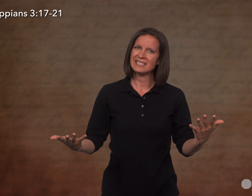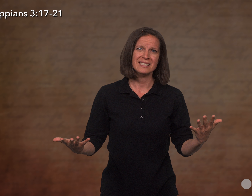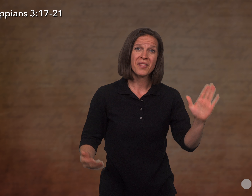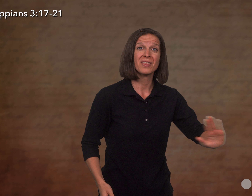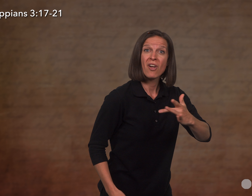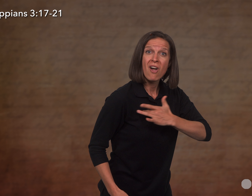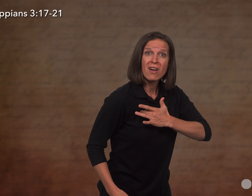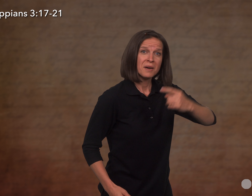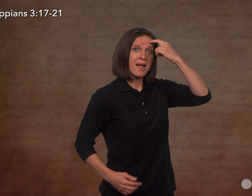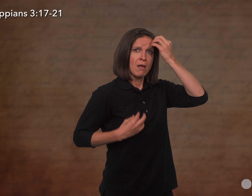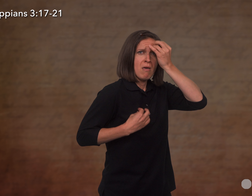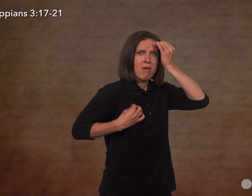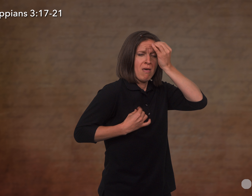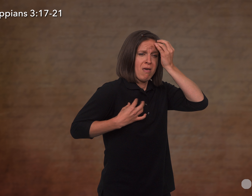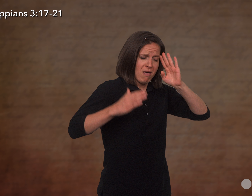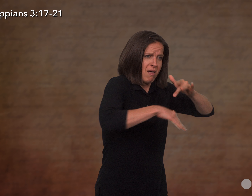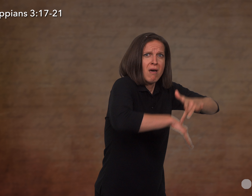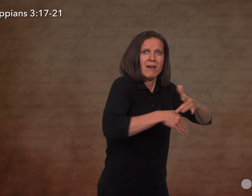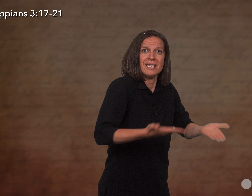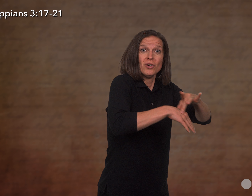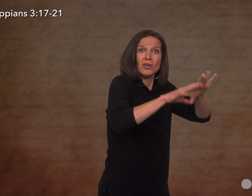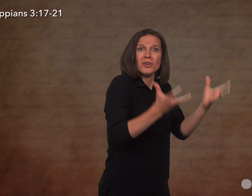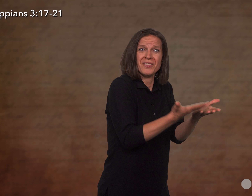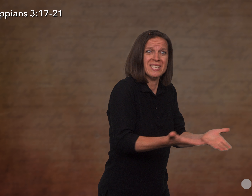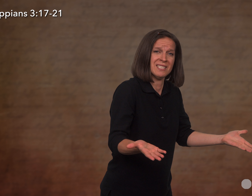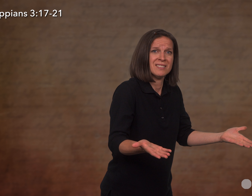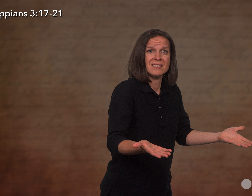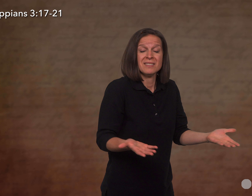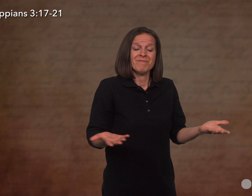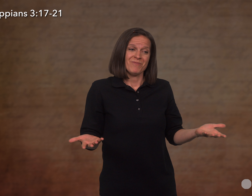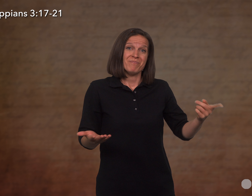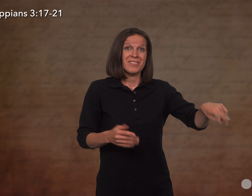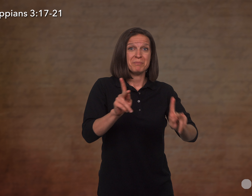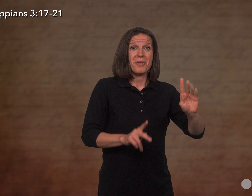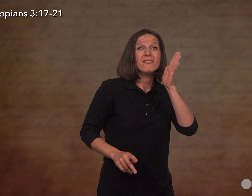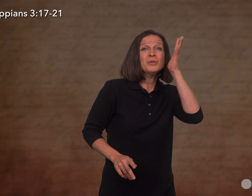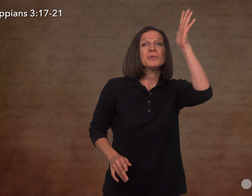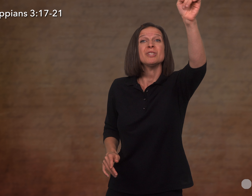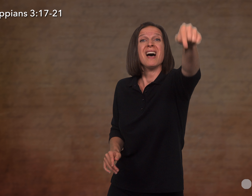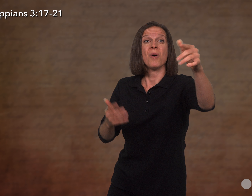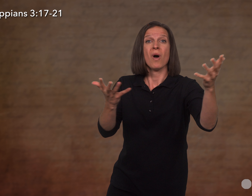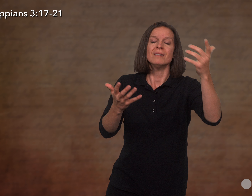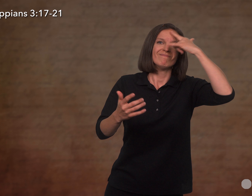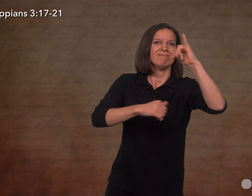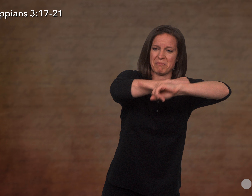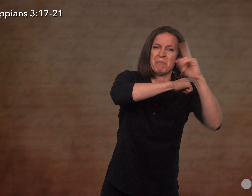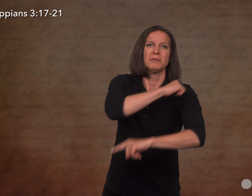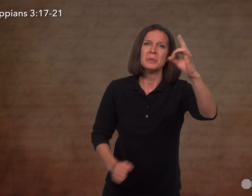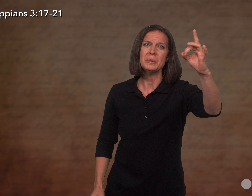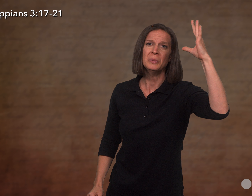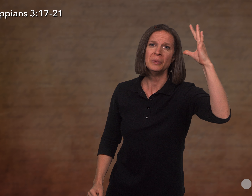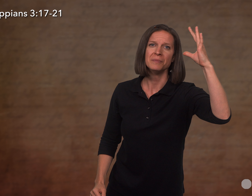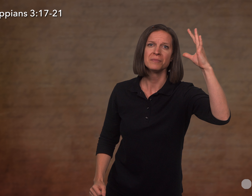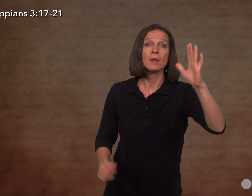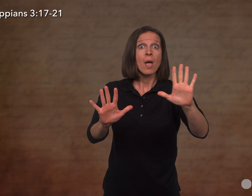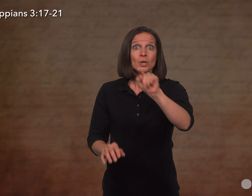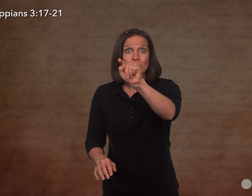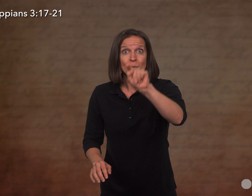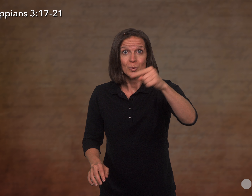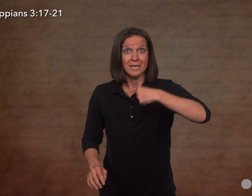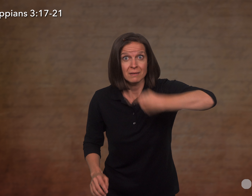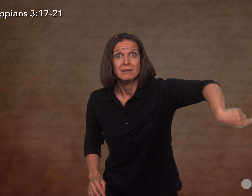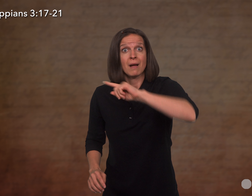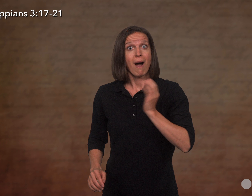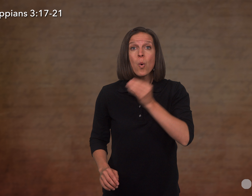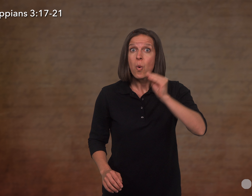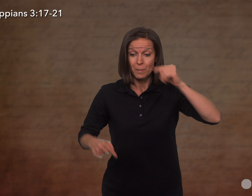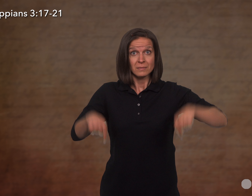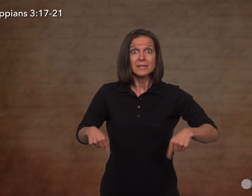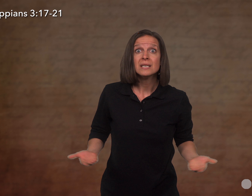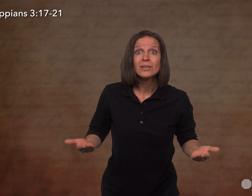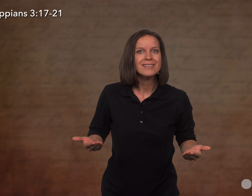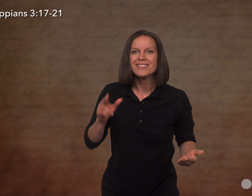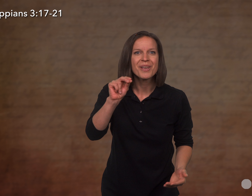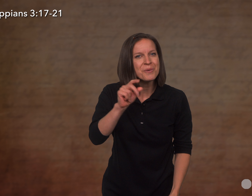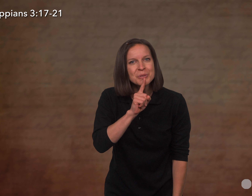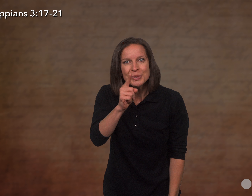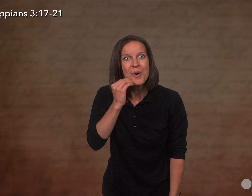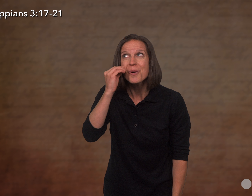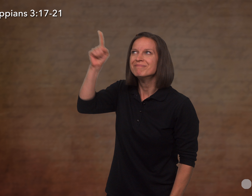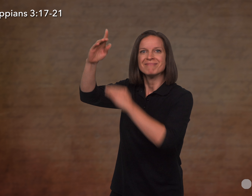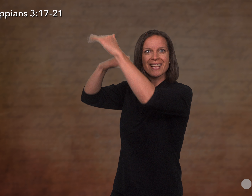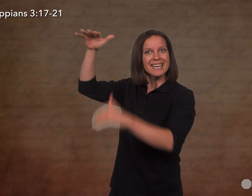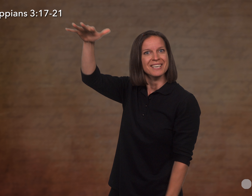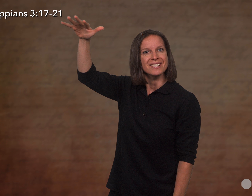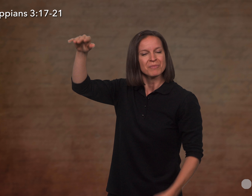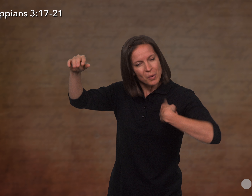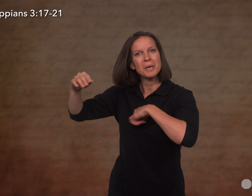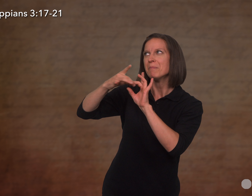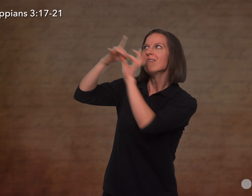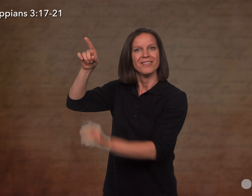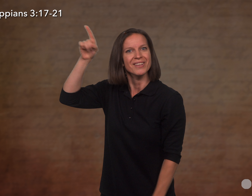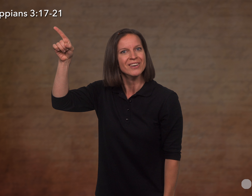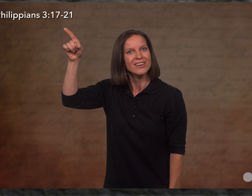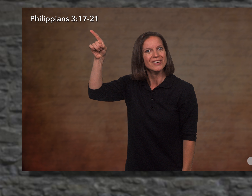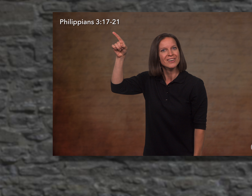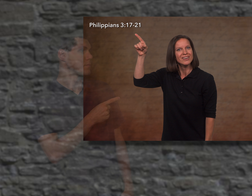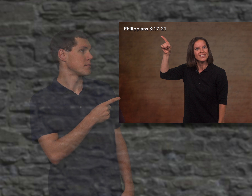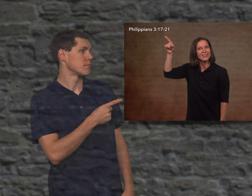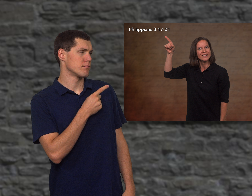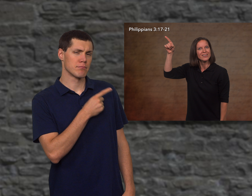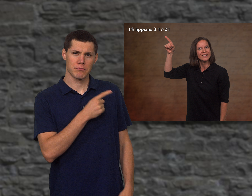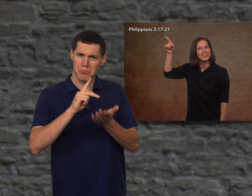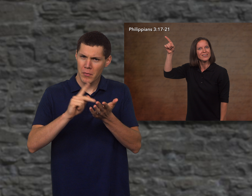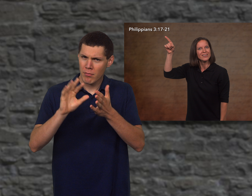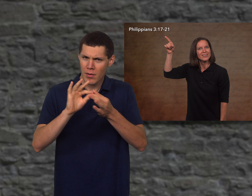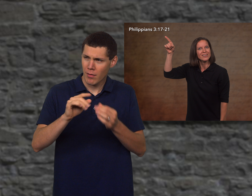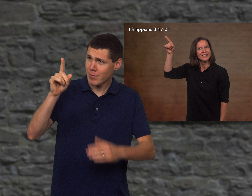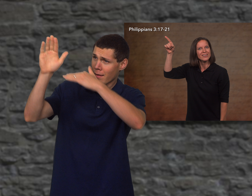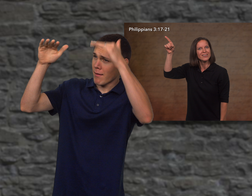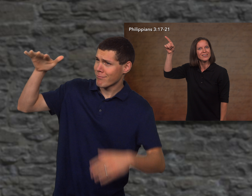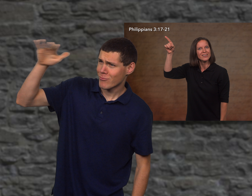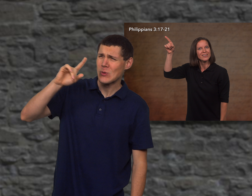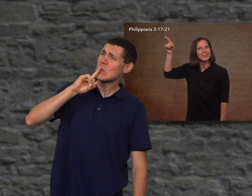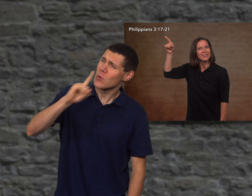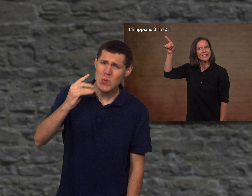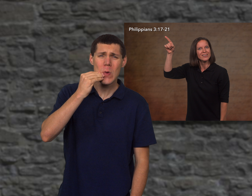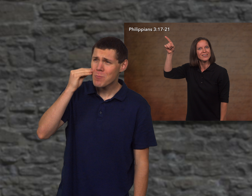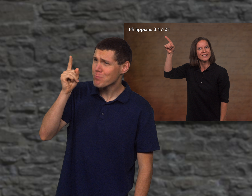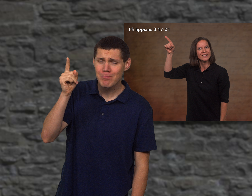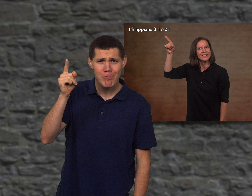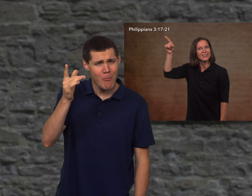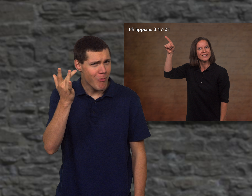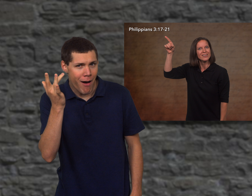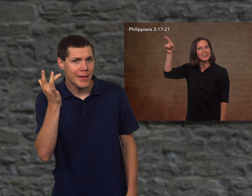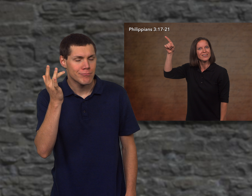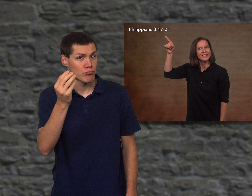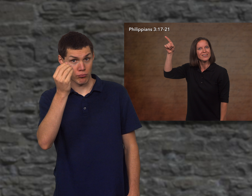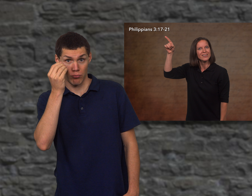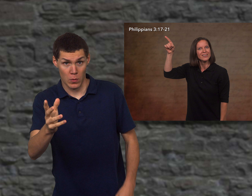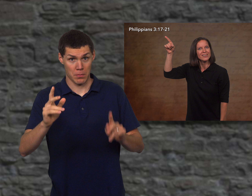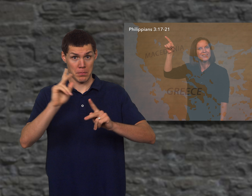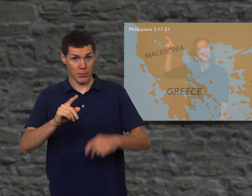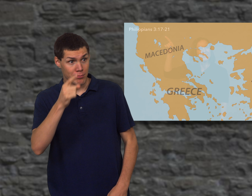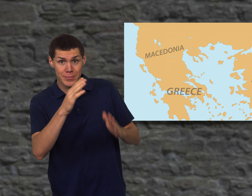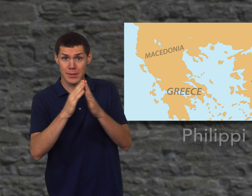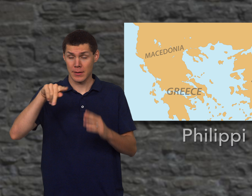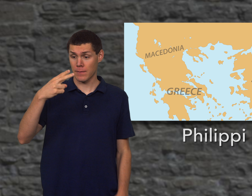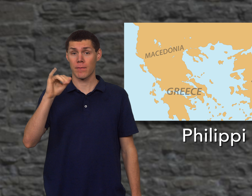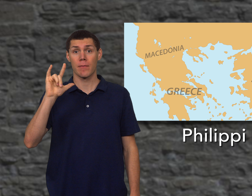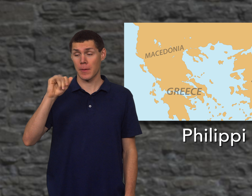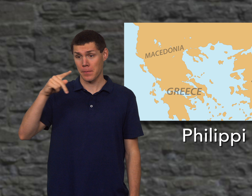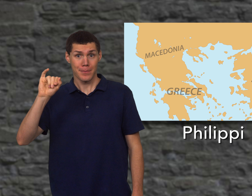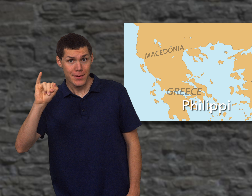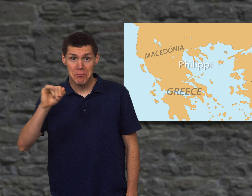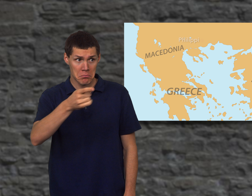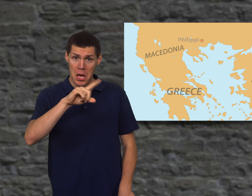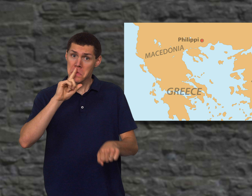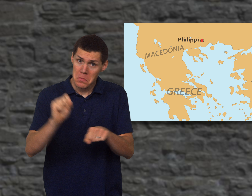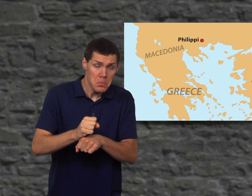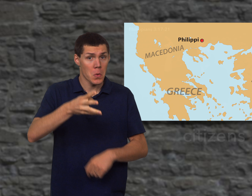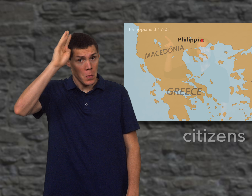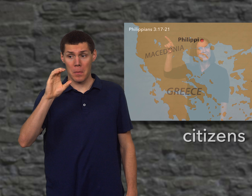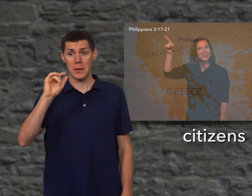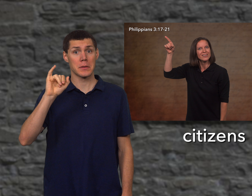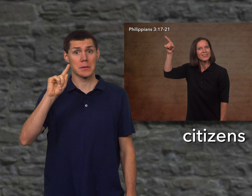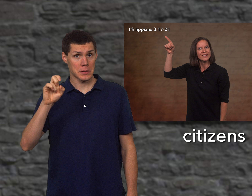Their end is destruction, their god is their belly, and their glory is in their shame. Their minds are set on earthly things.